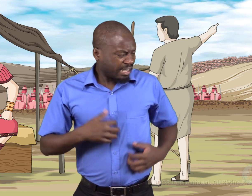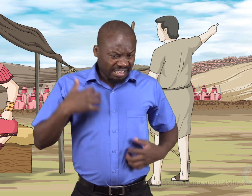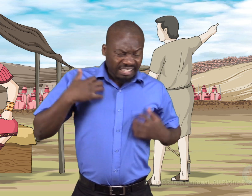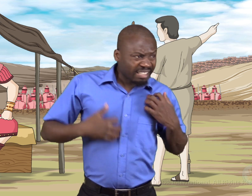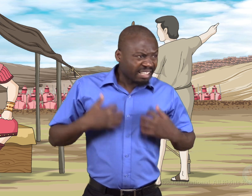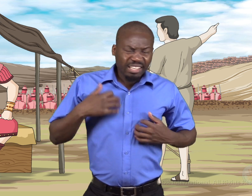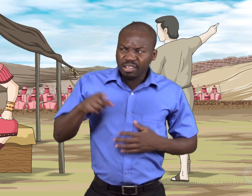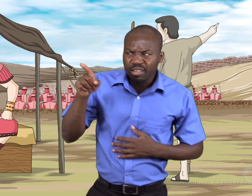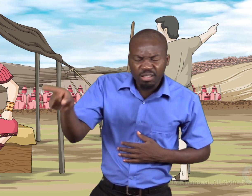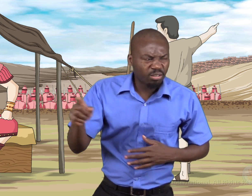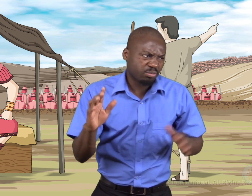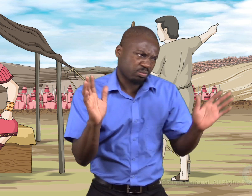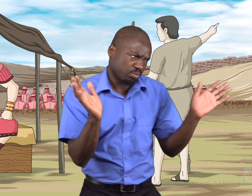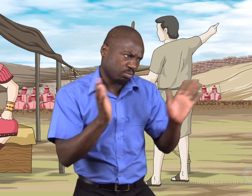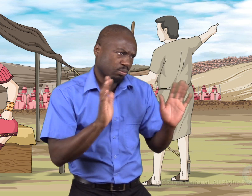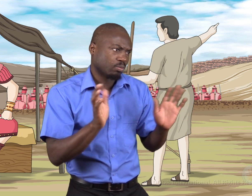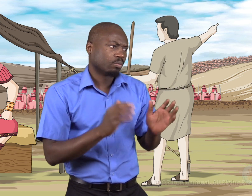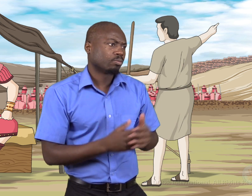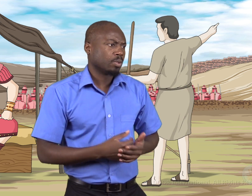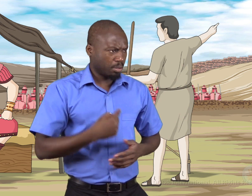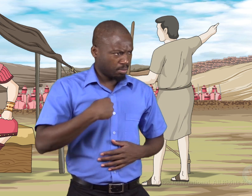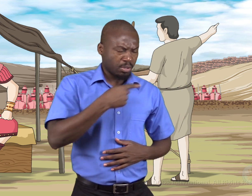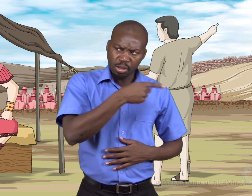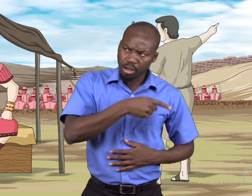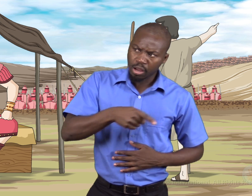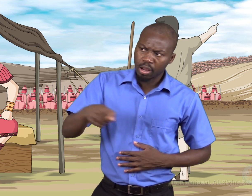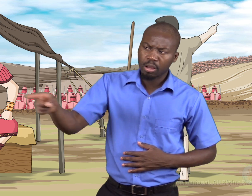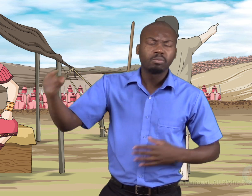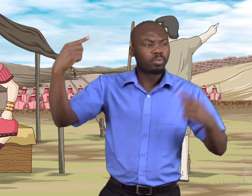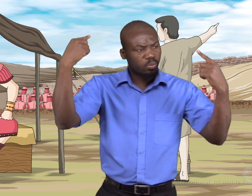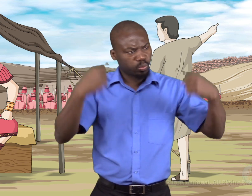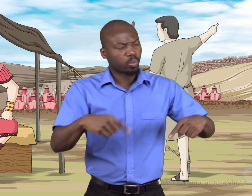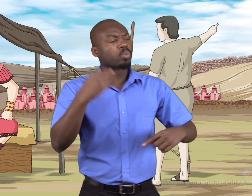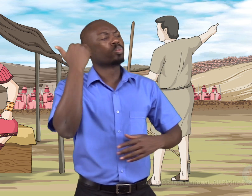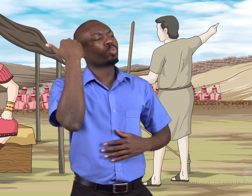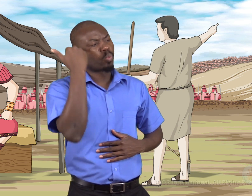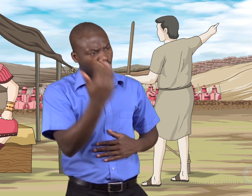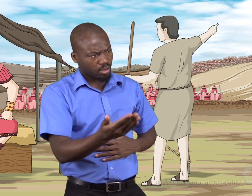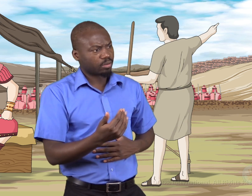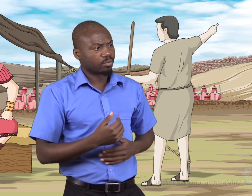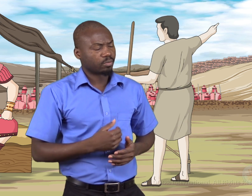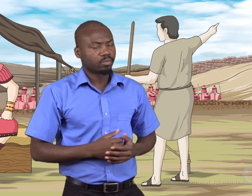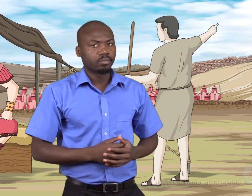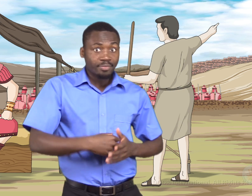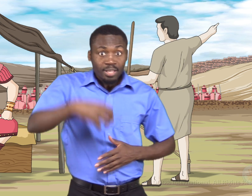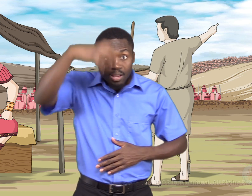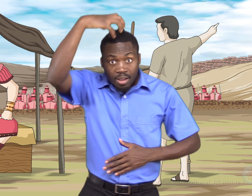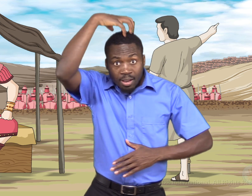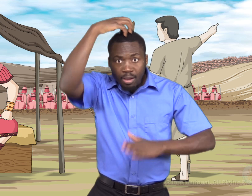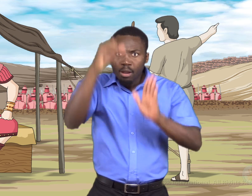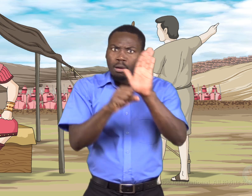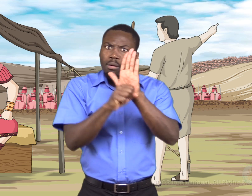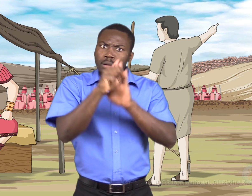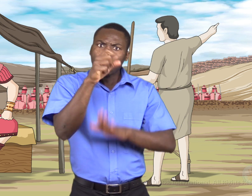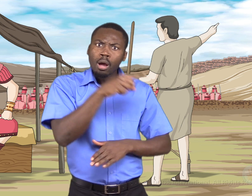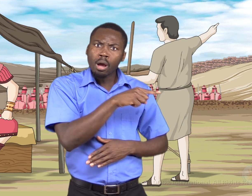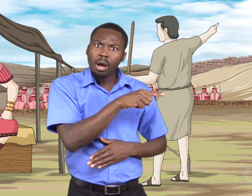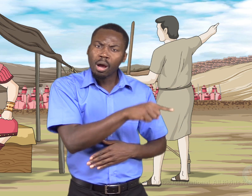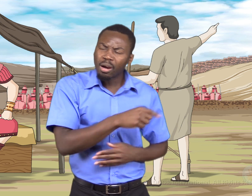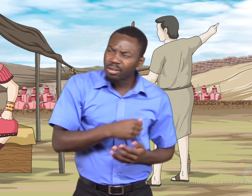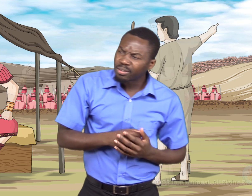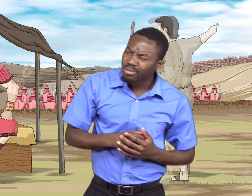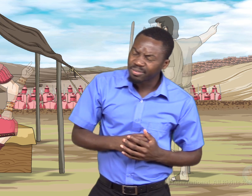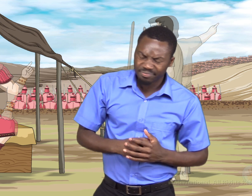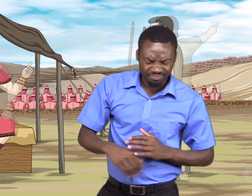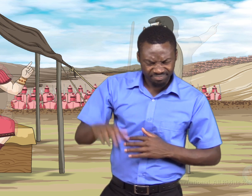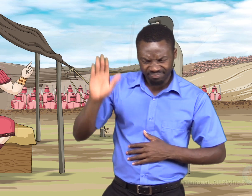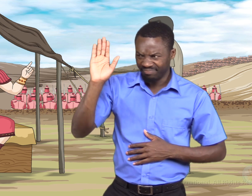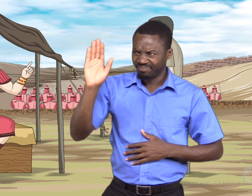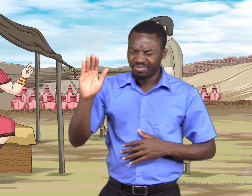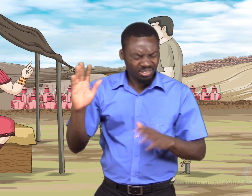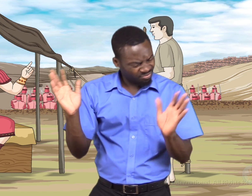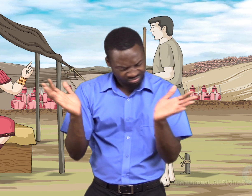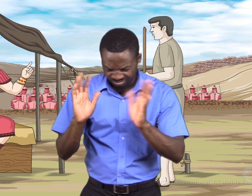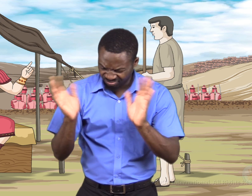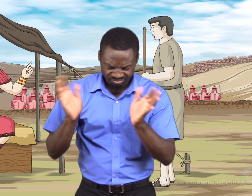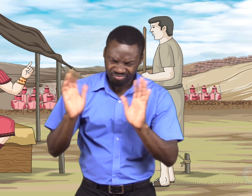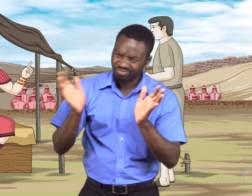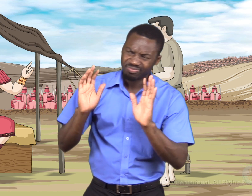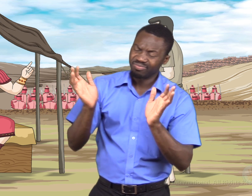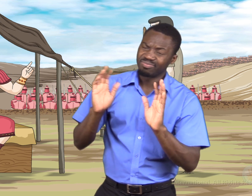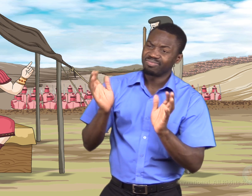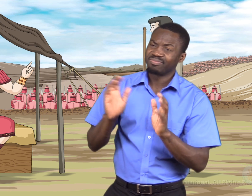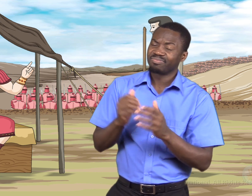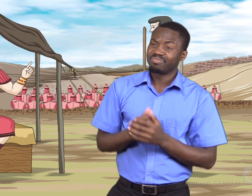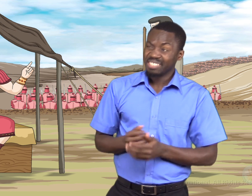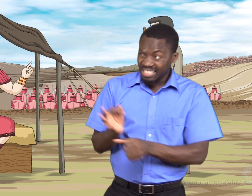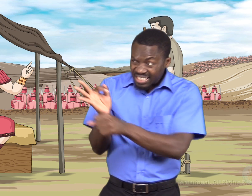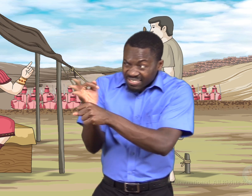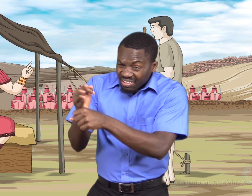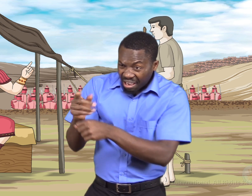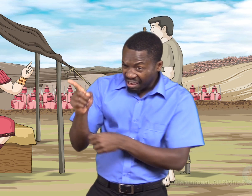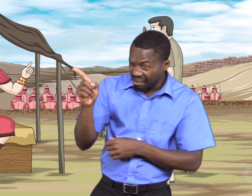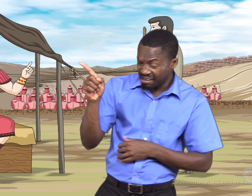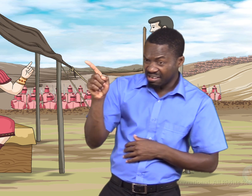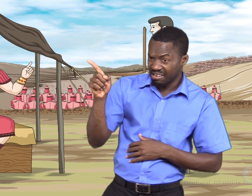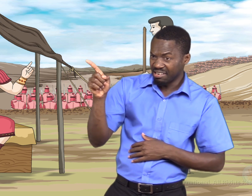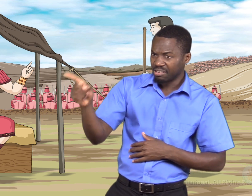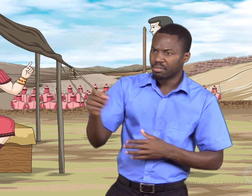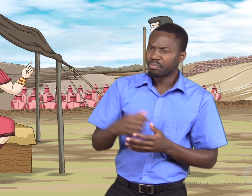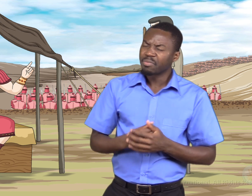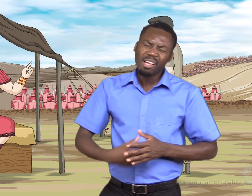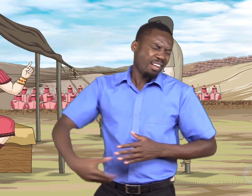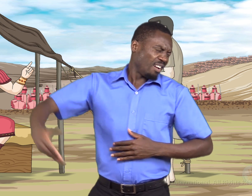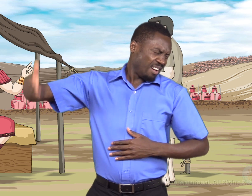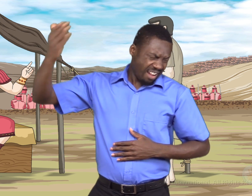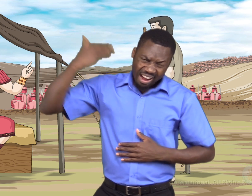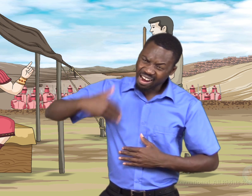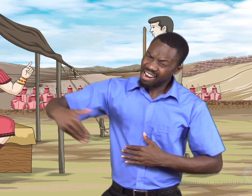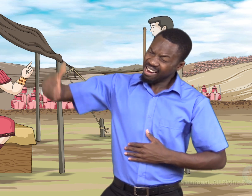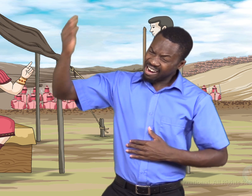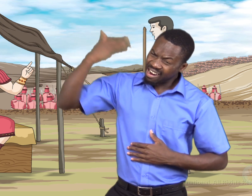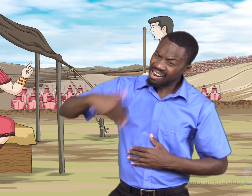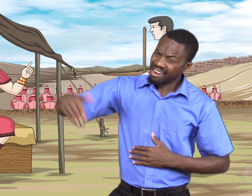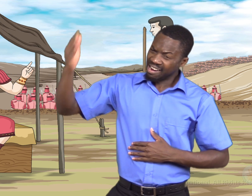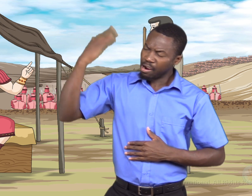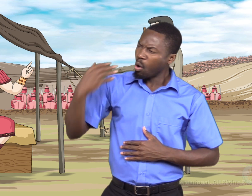Your servant will go and fight him!”